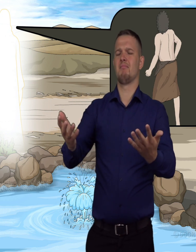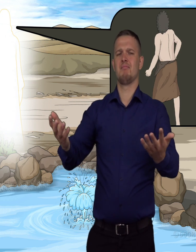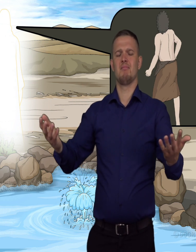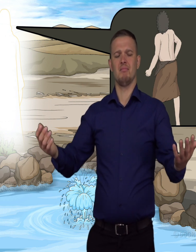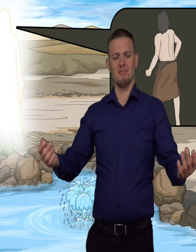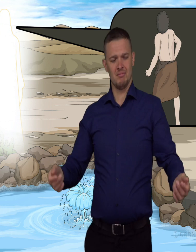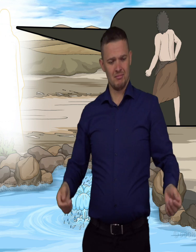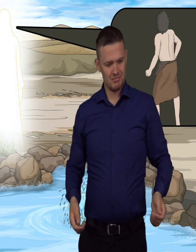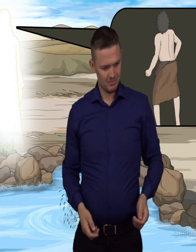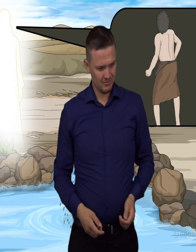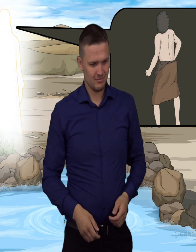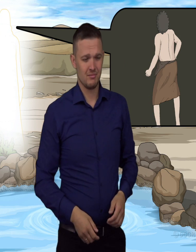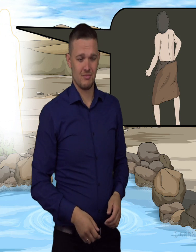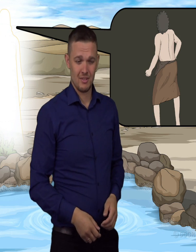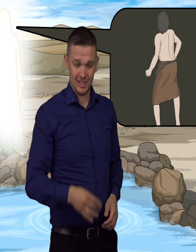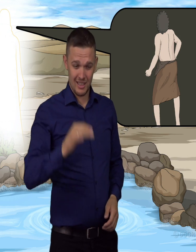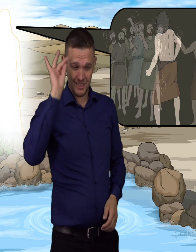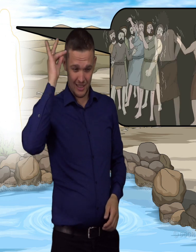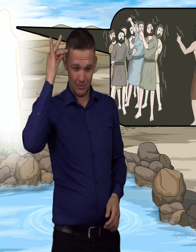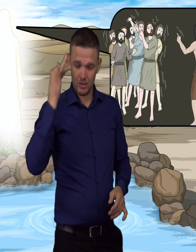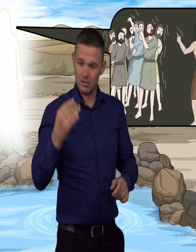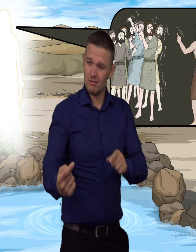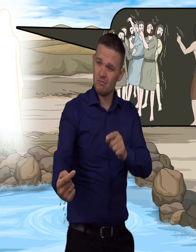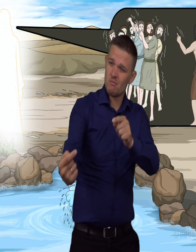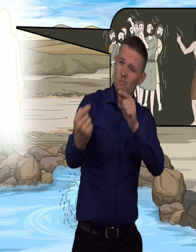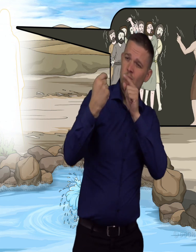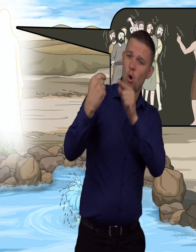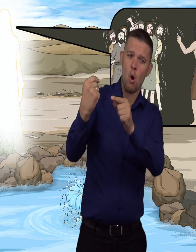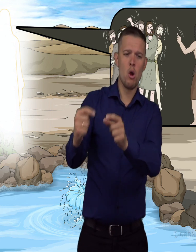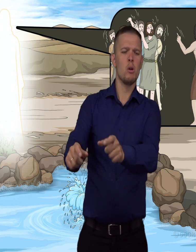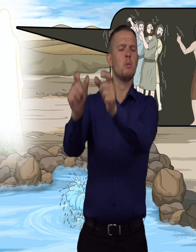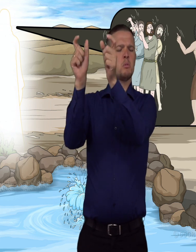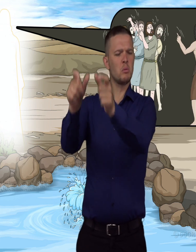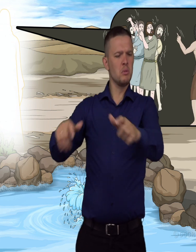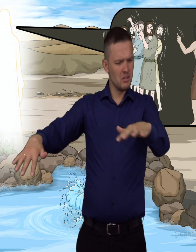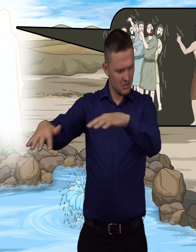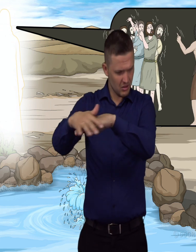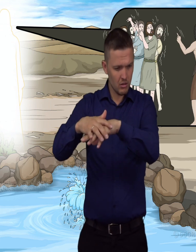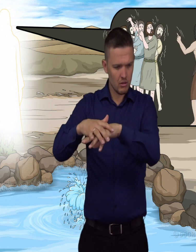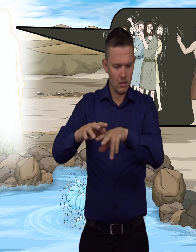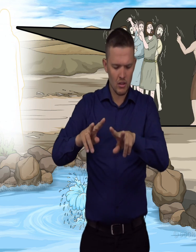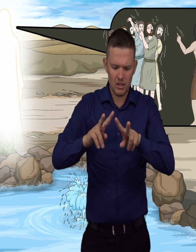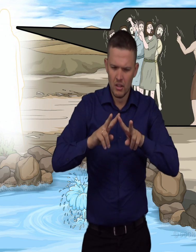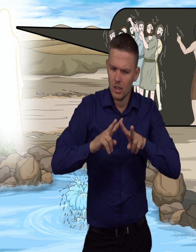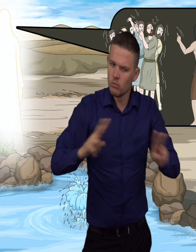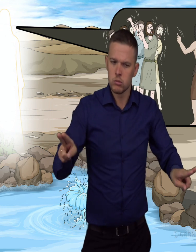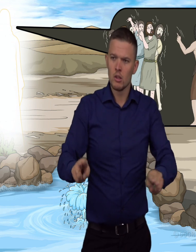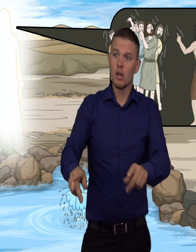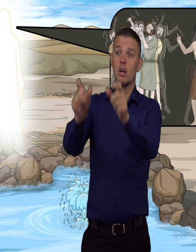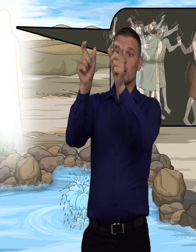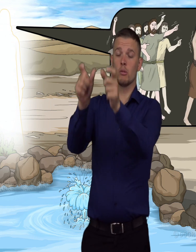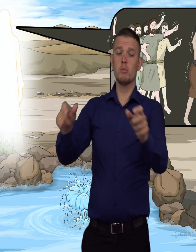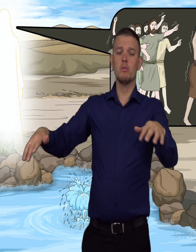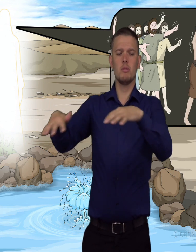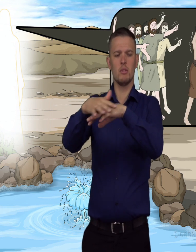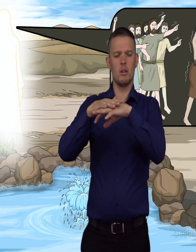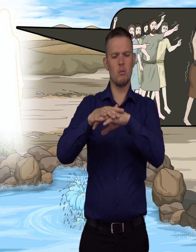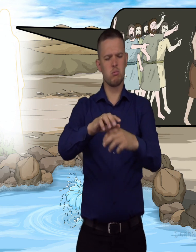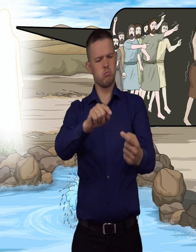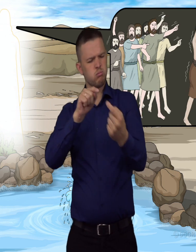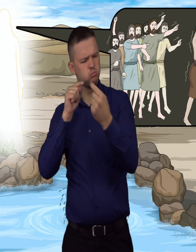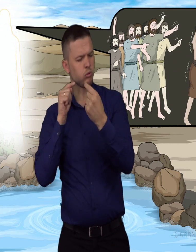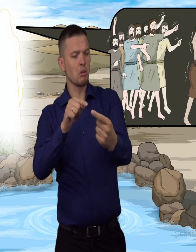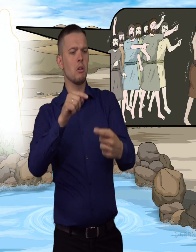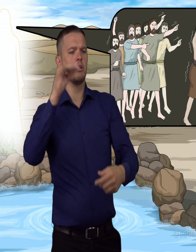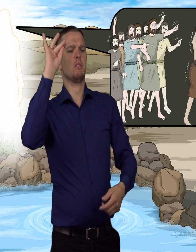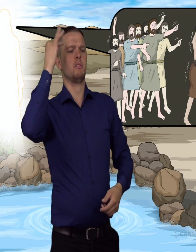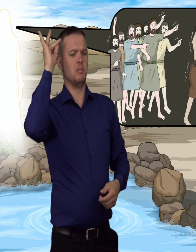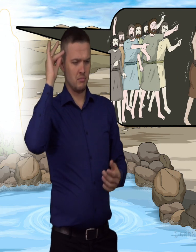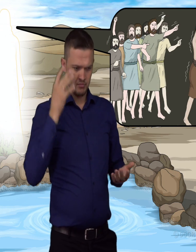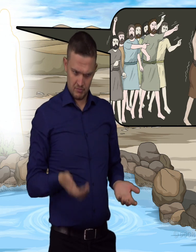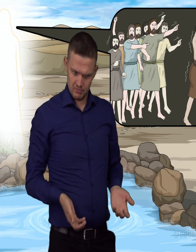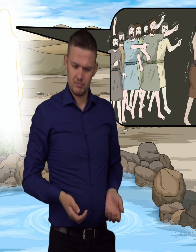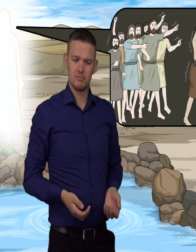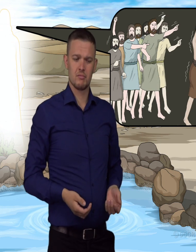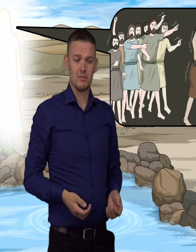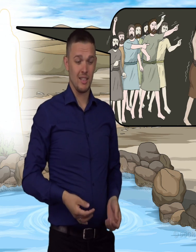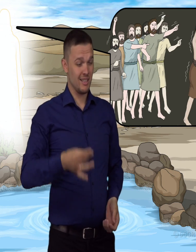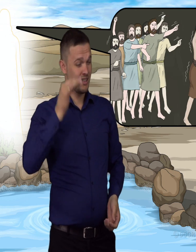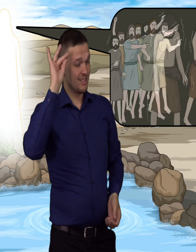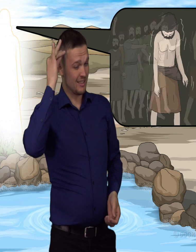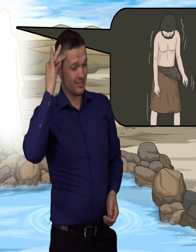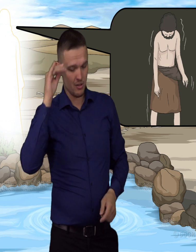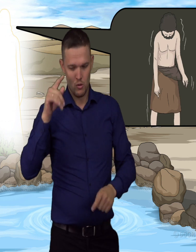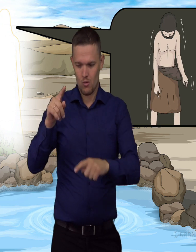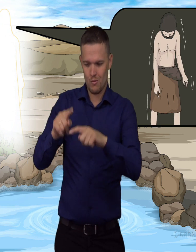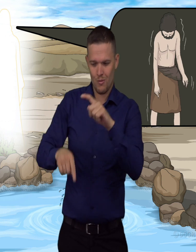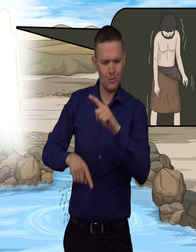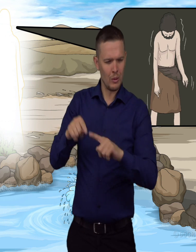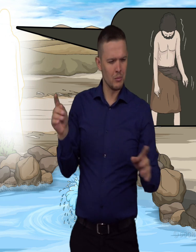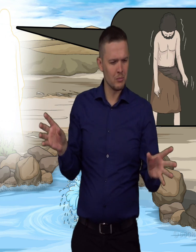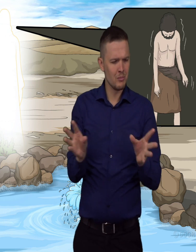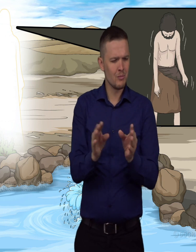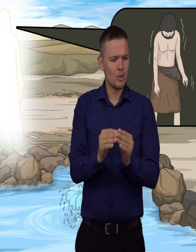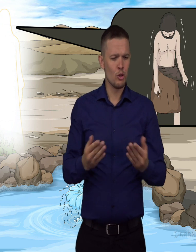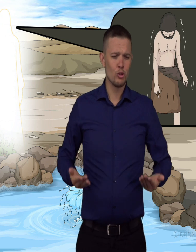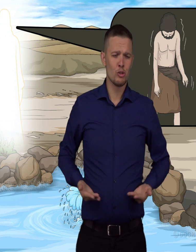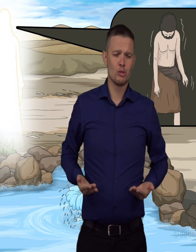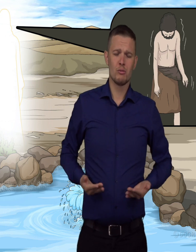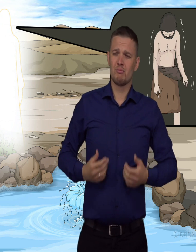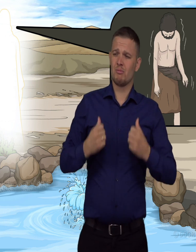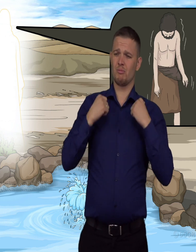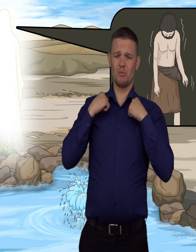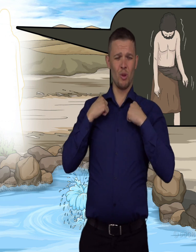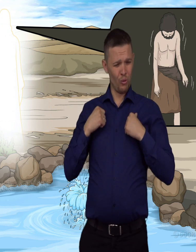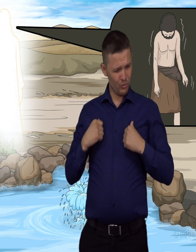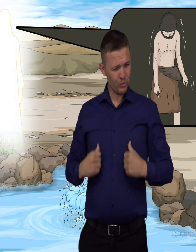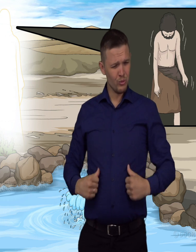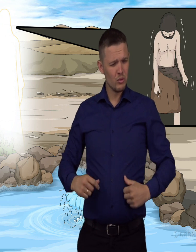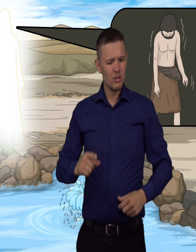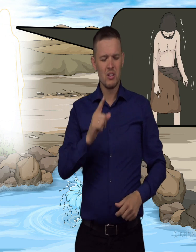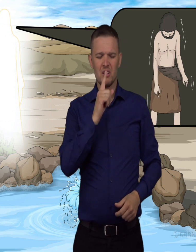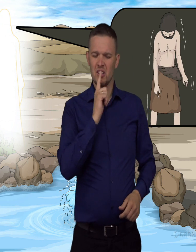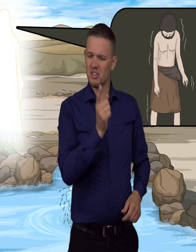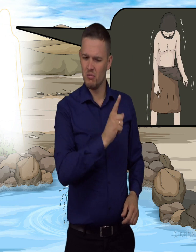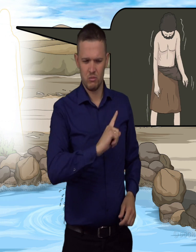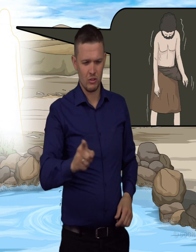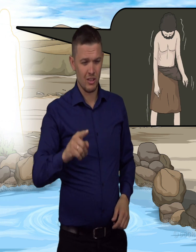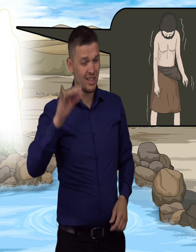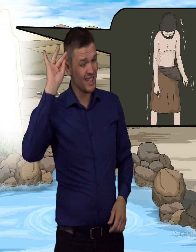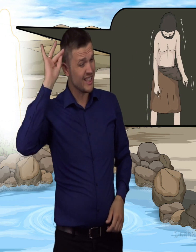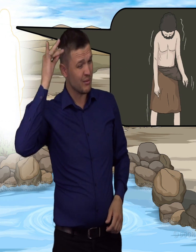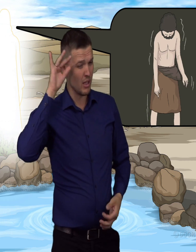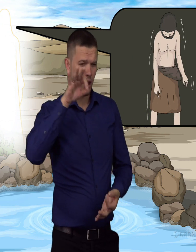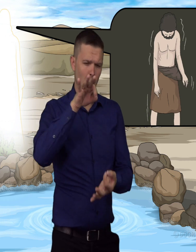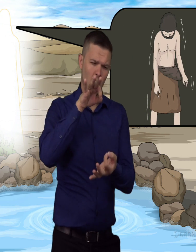he will live in hostility toward all his brothers.”